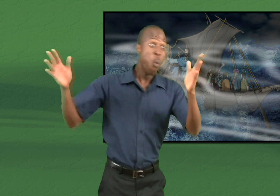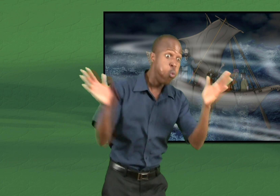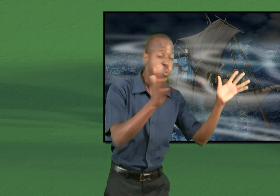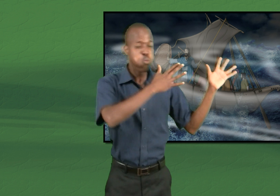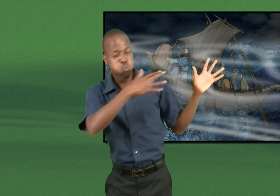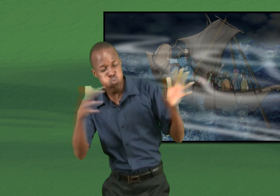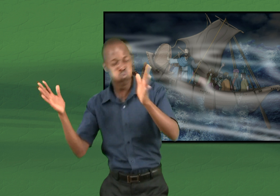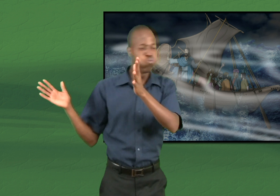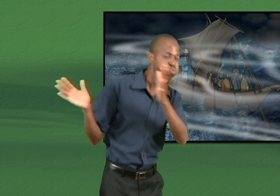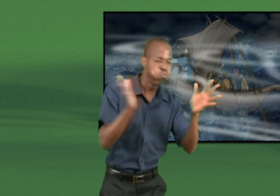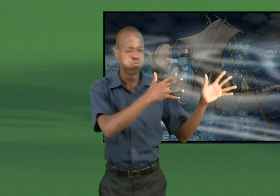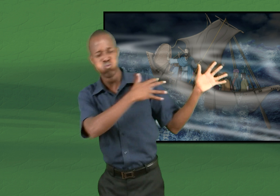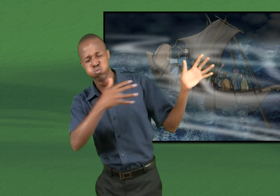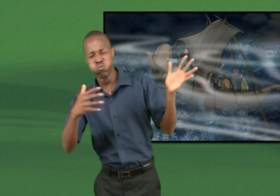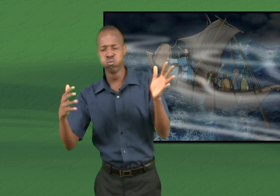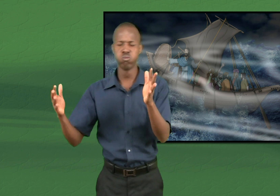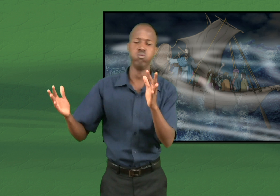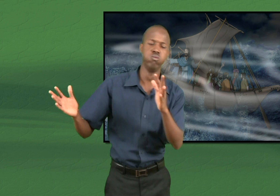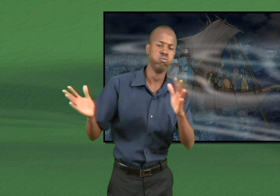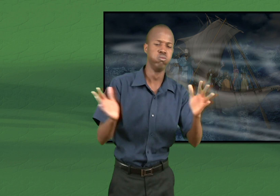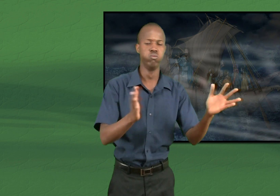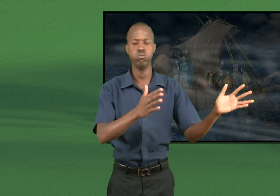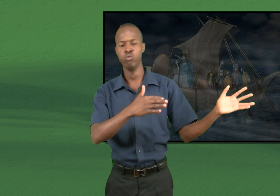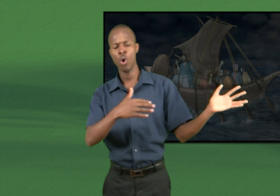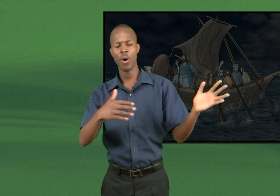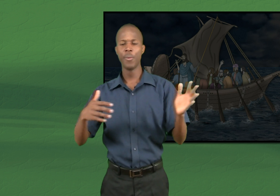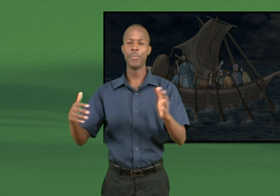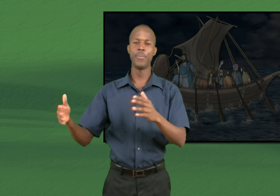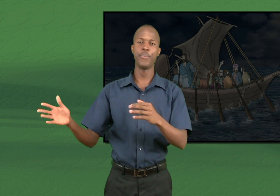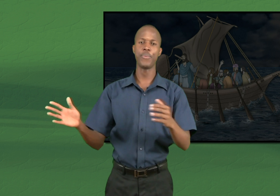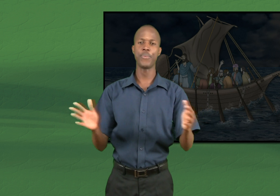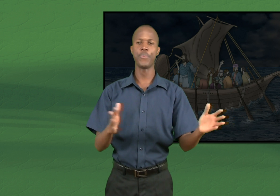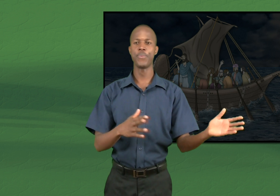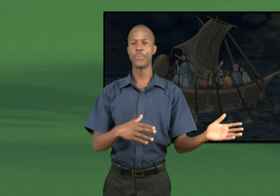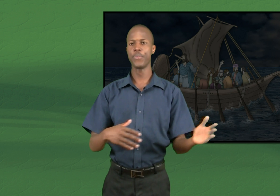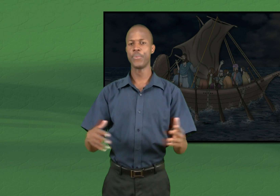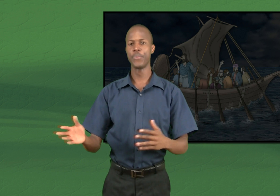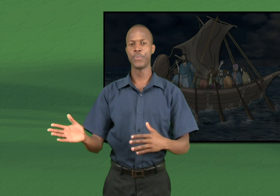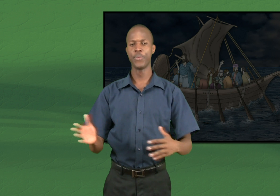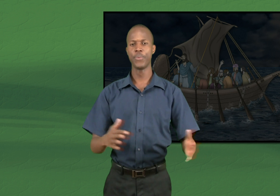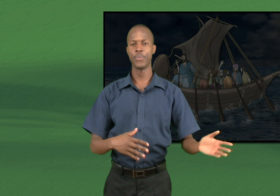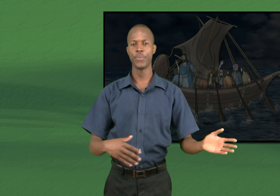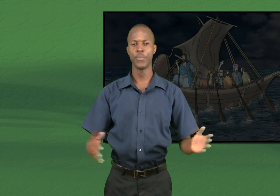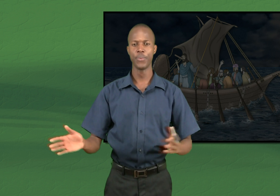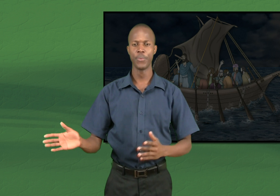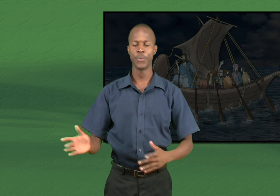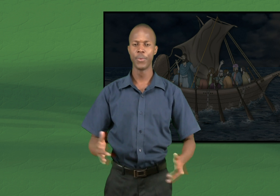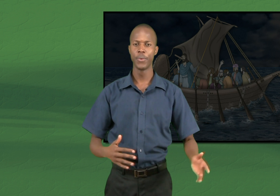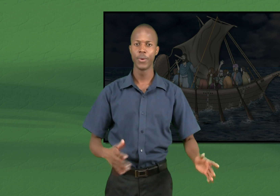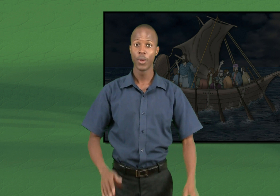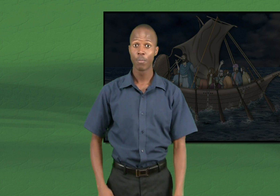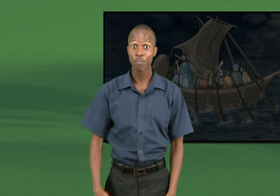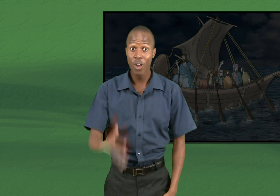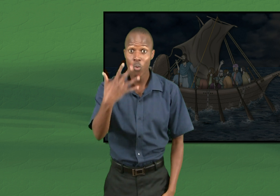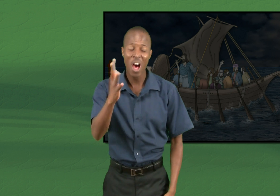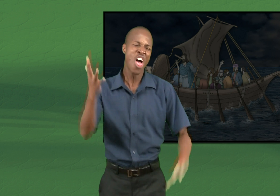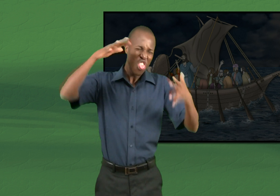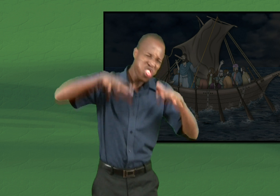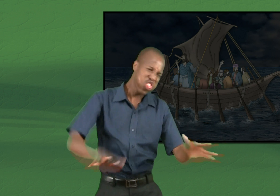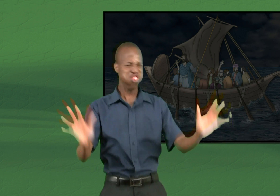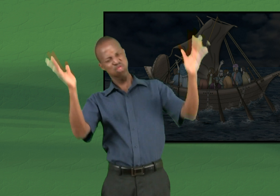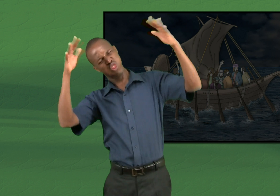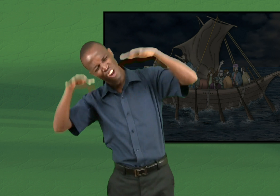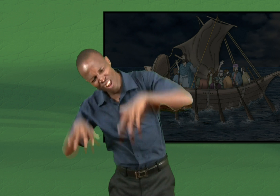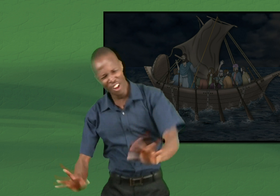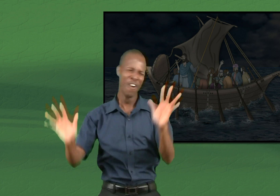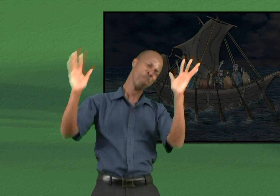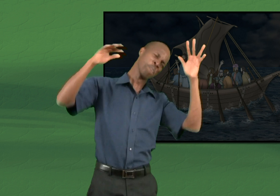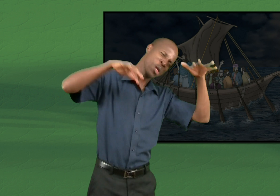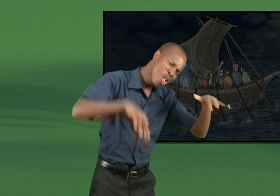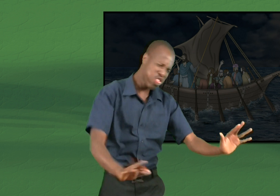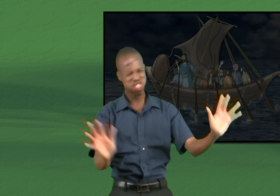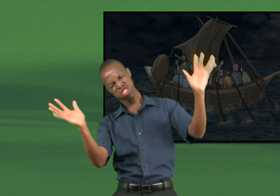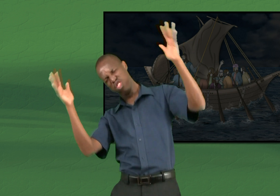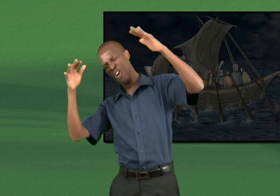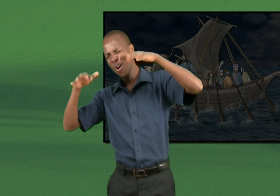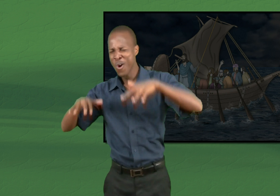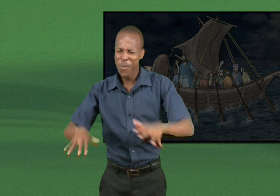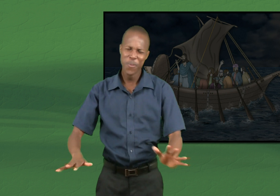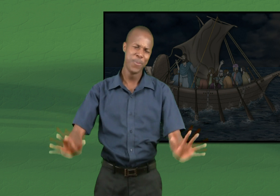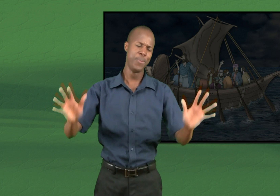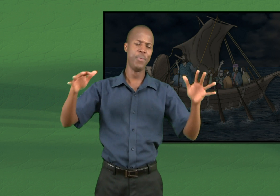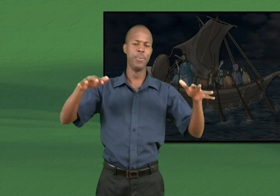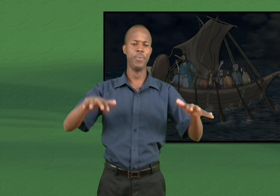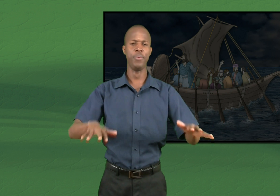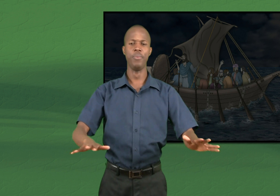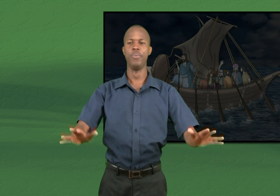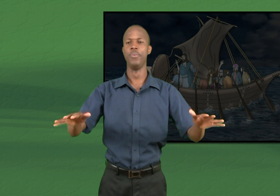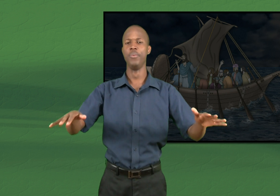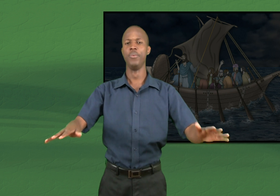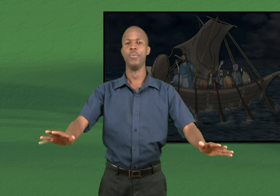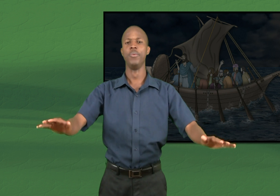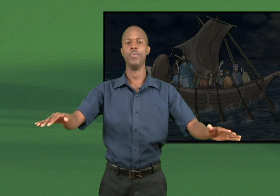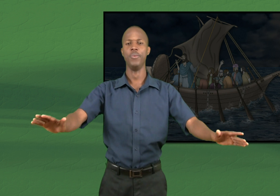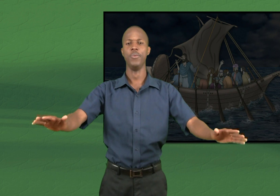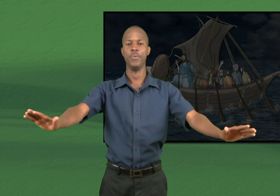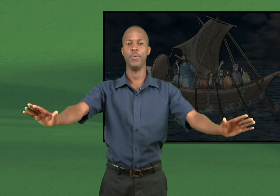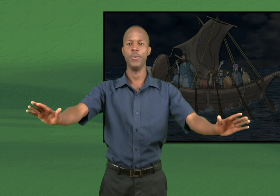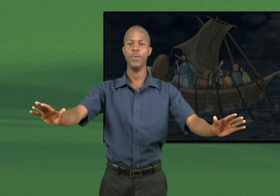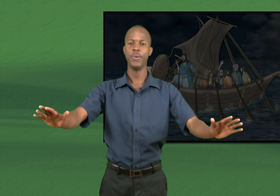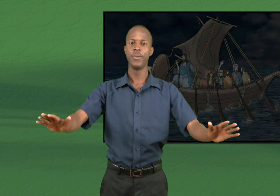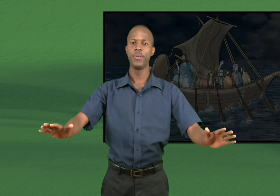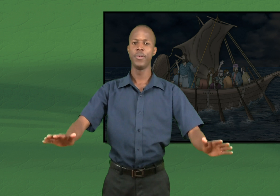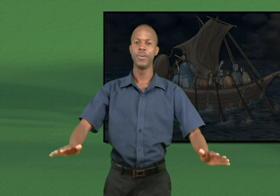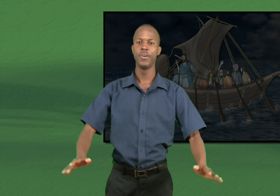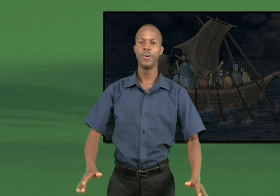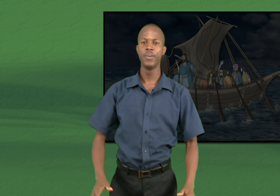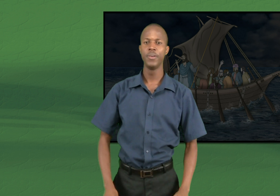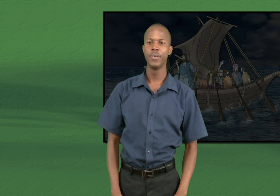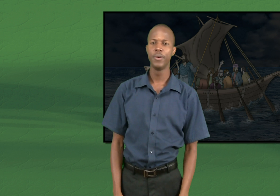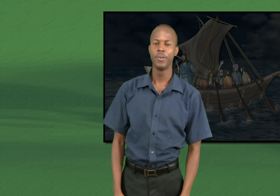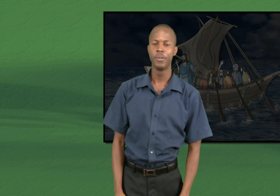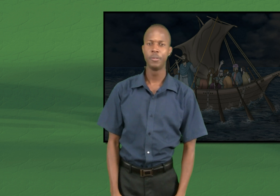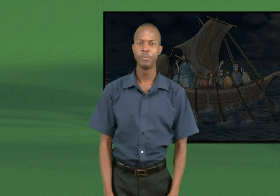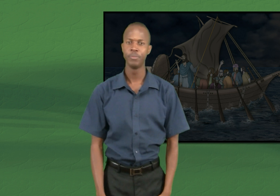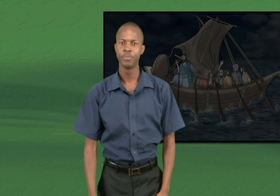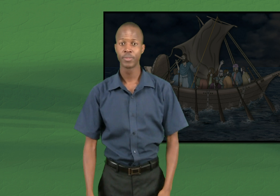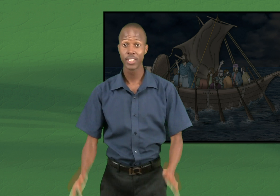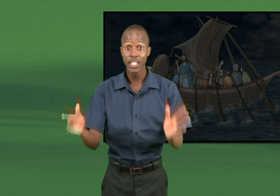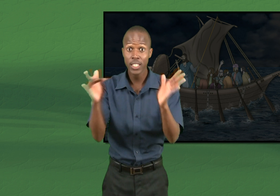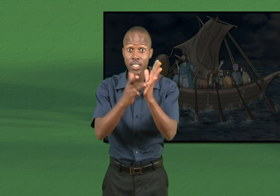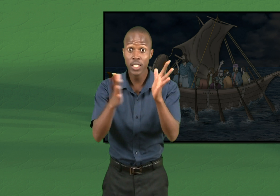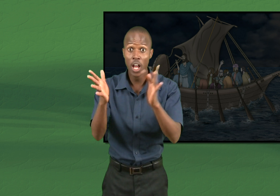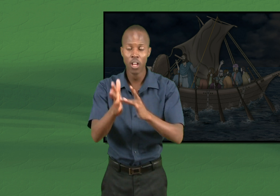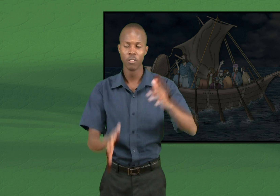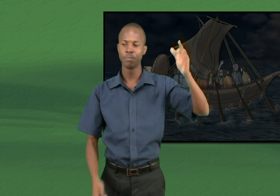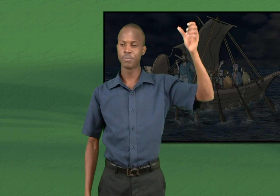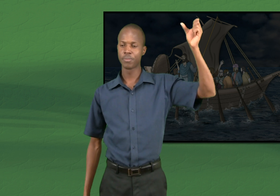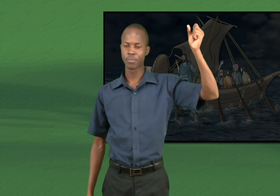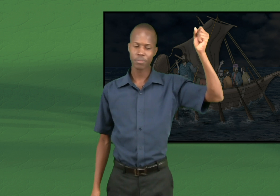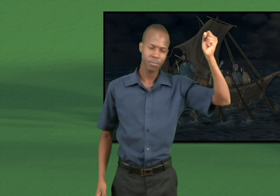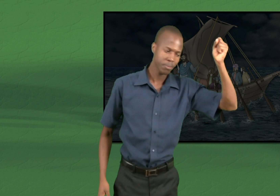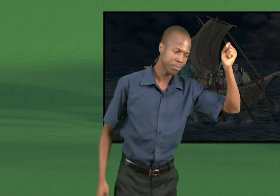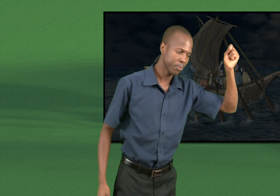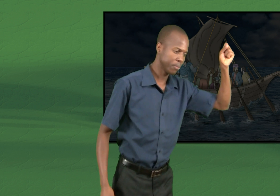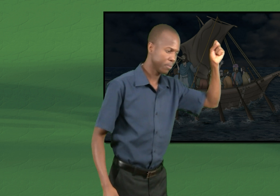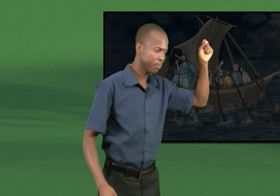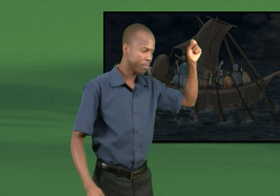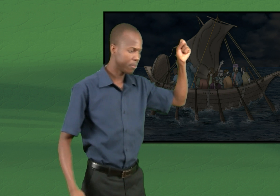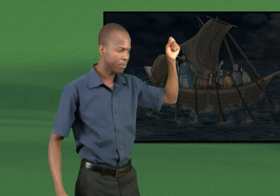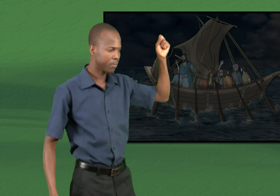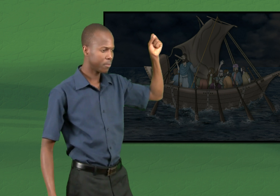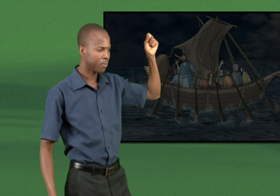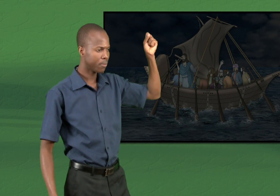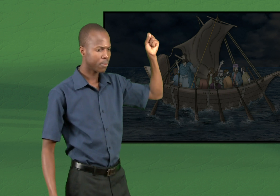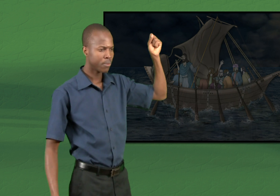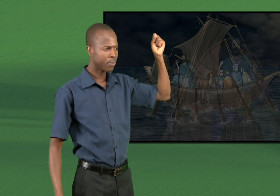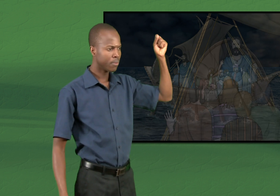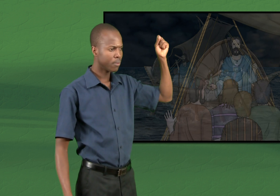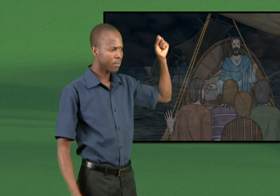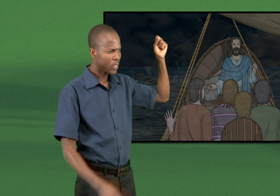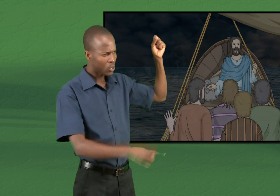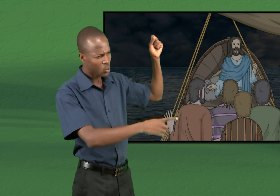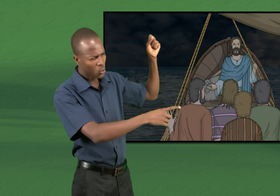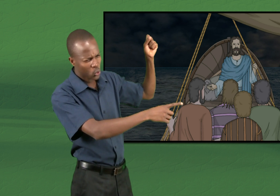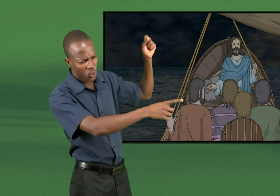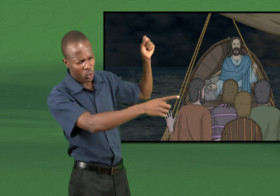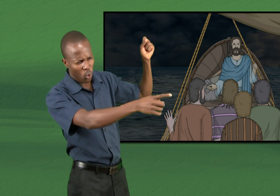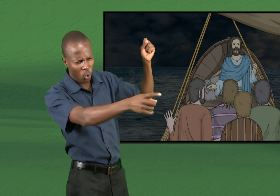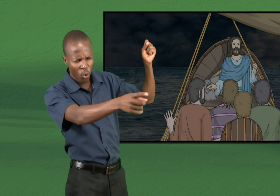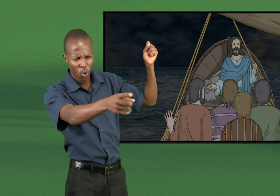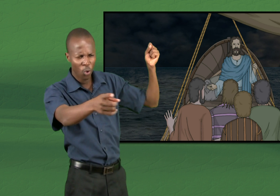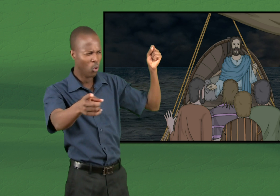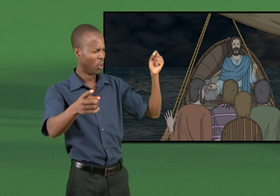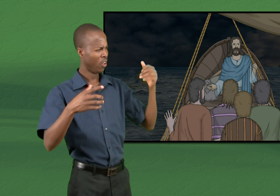And the wind died down, and it was perfectly calm.